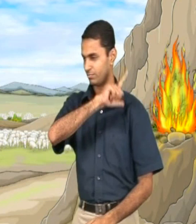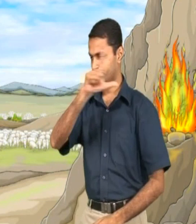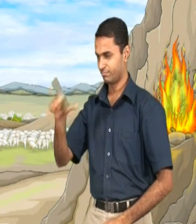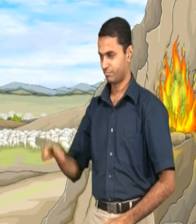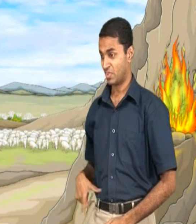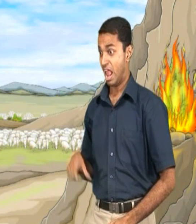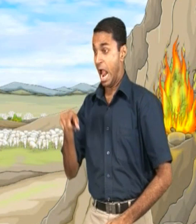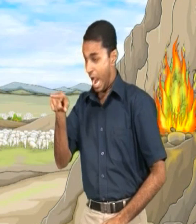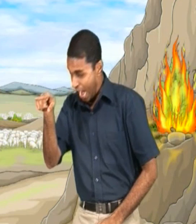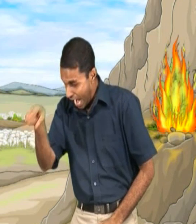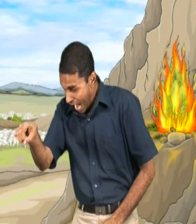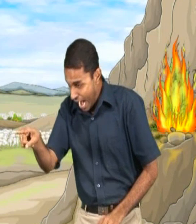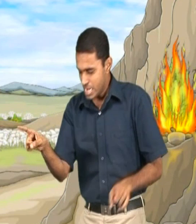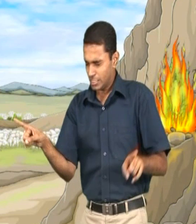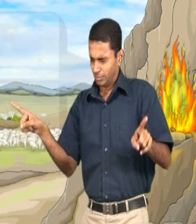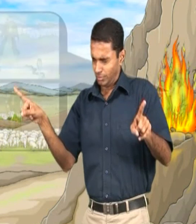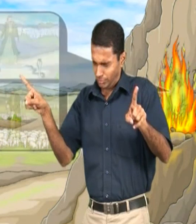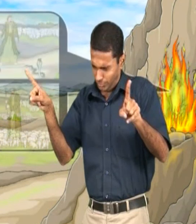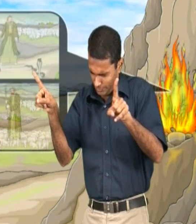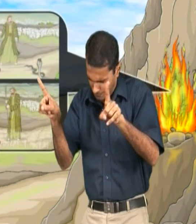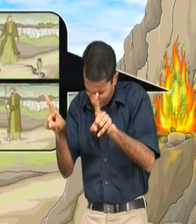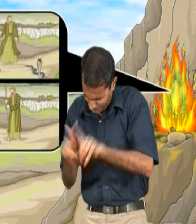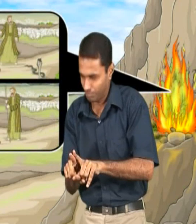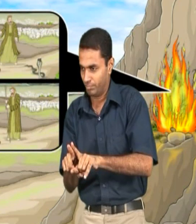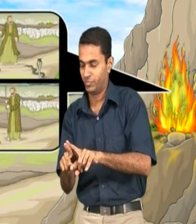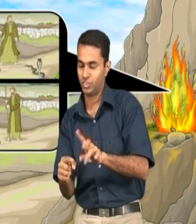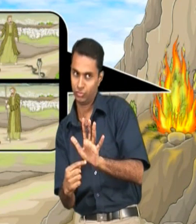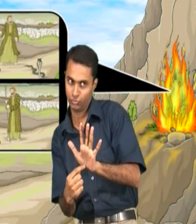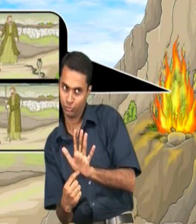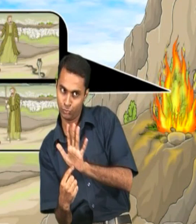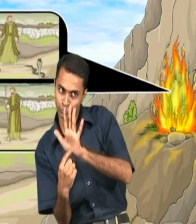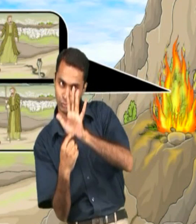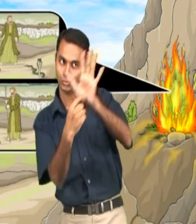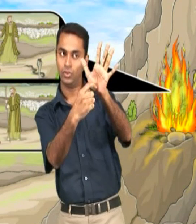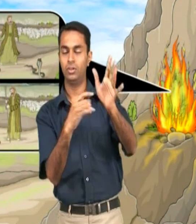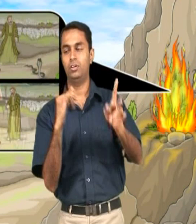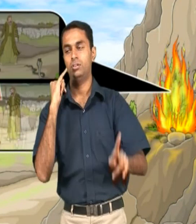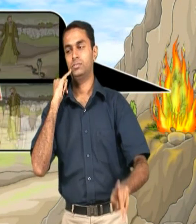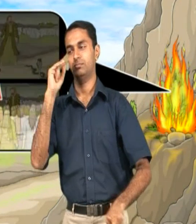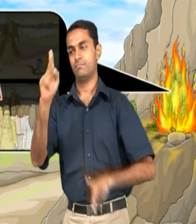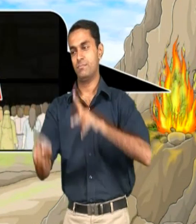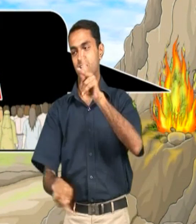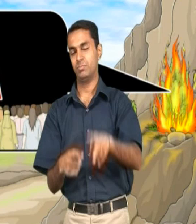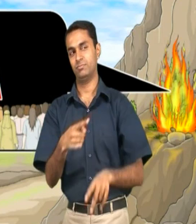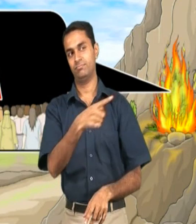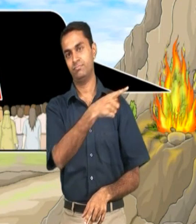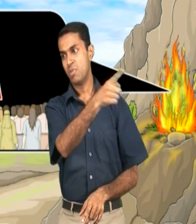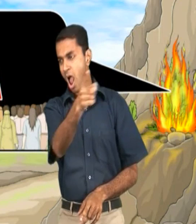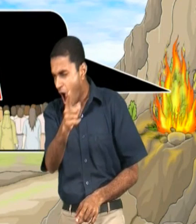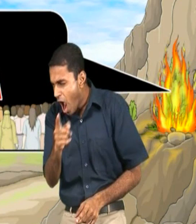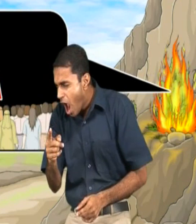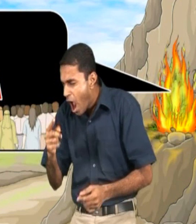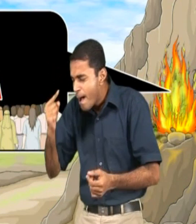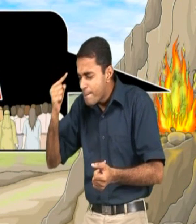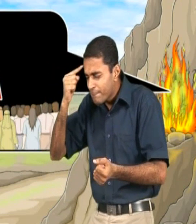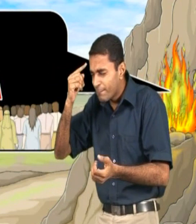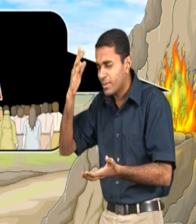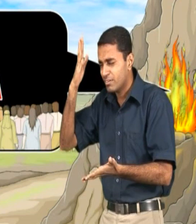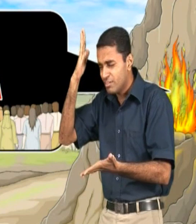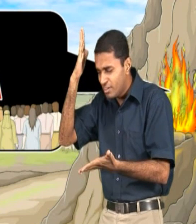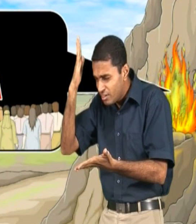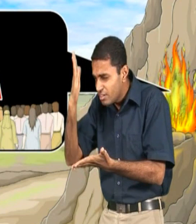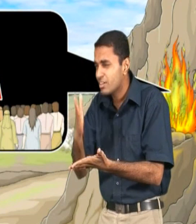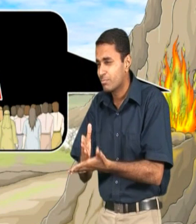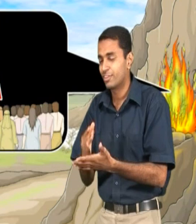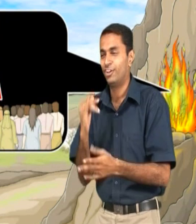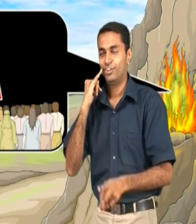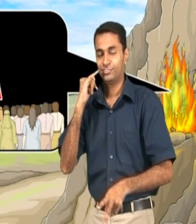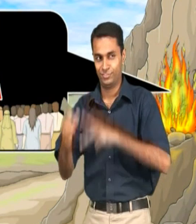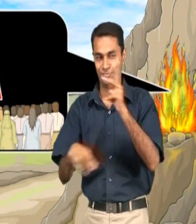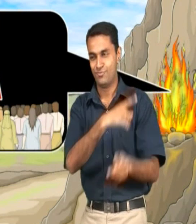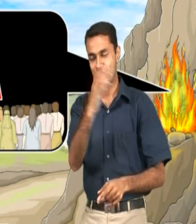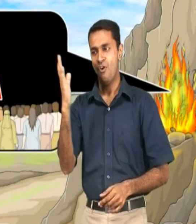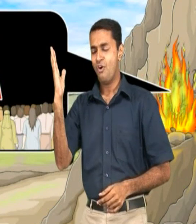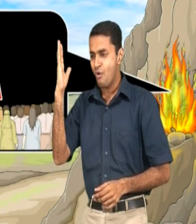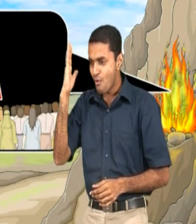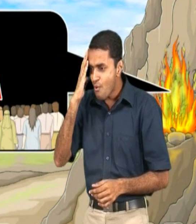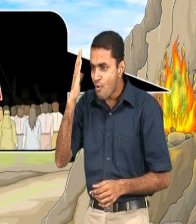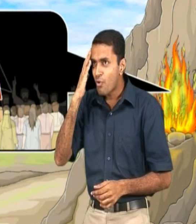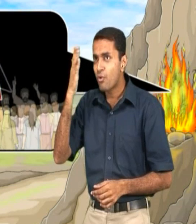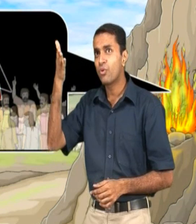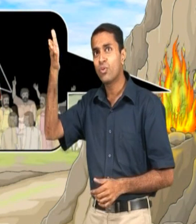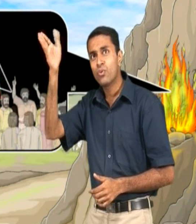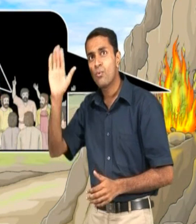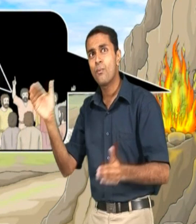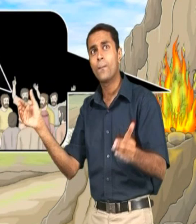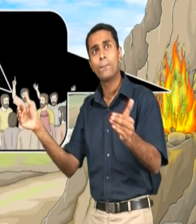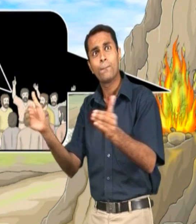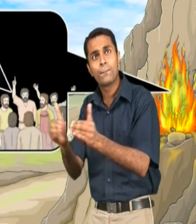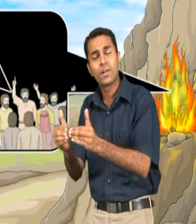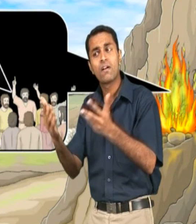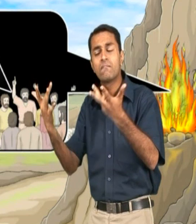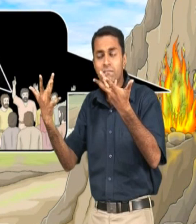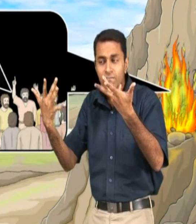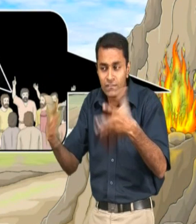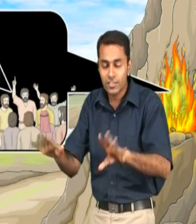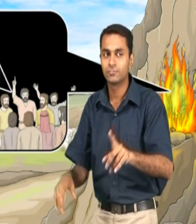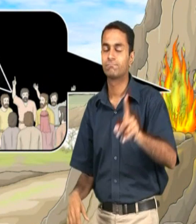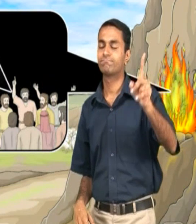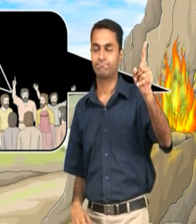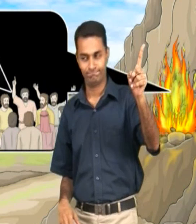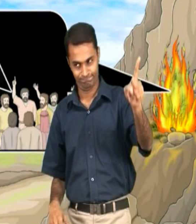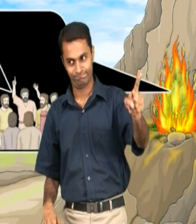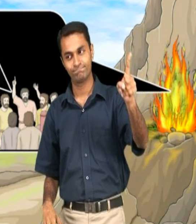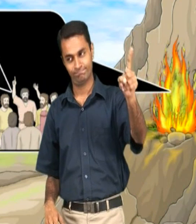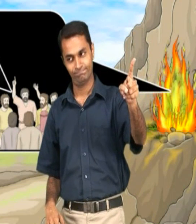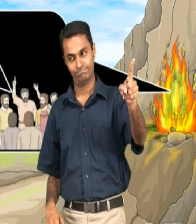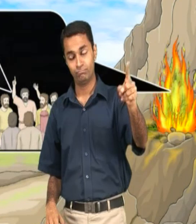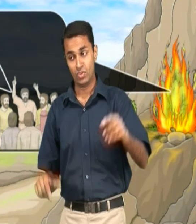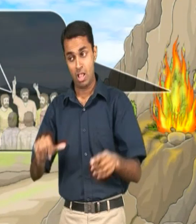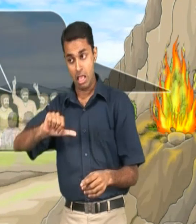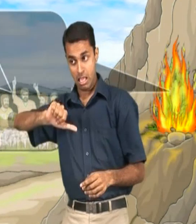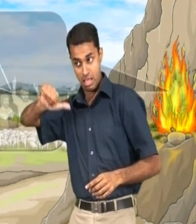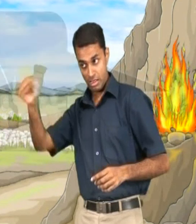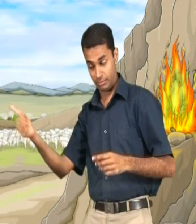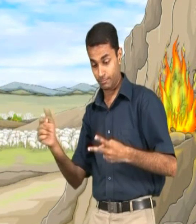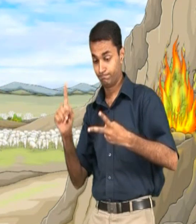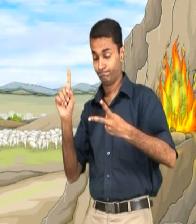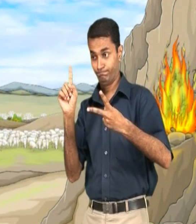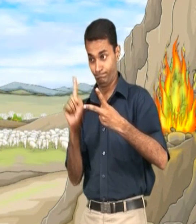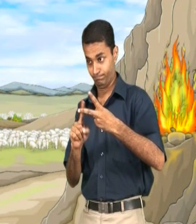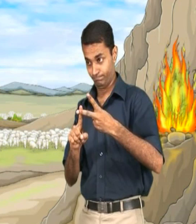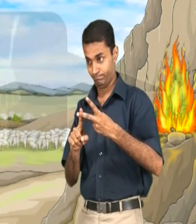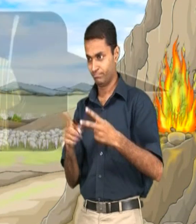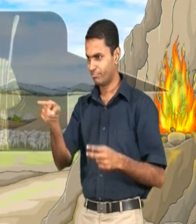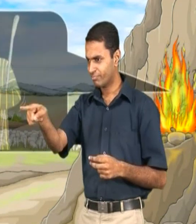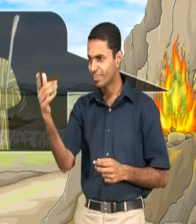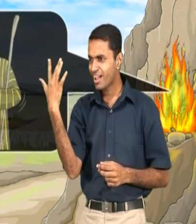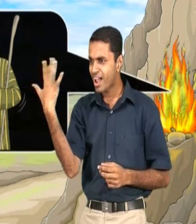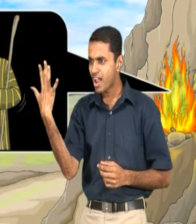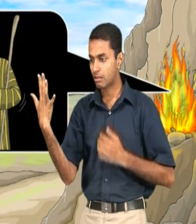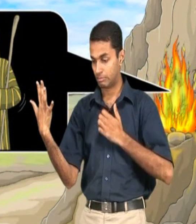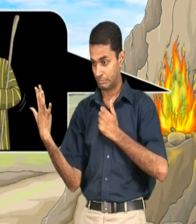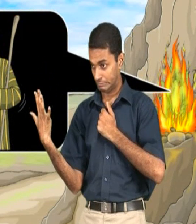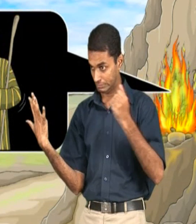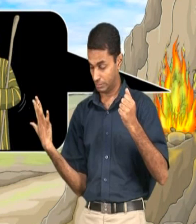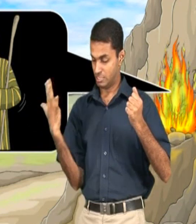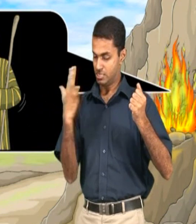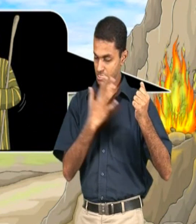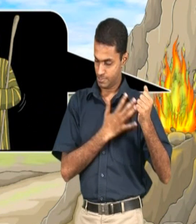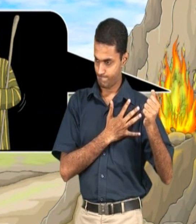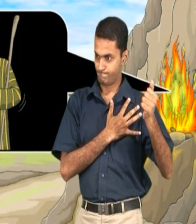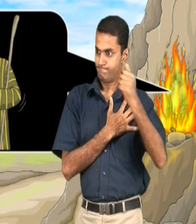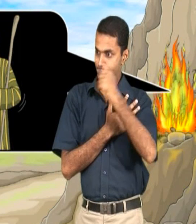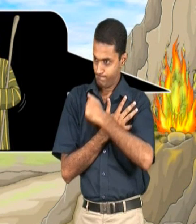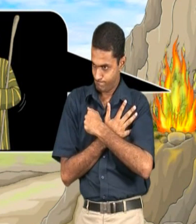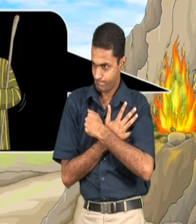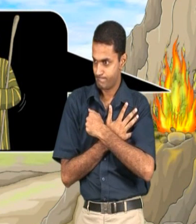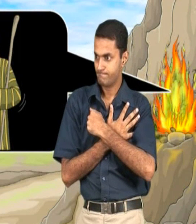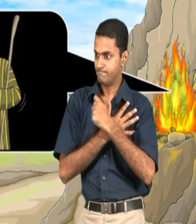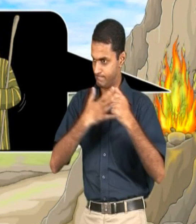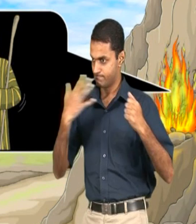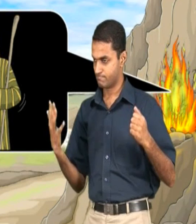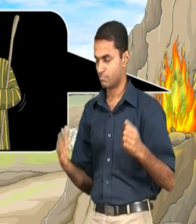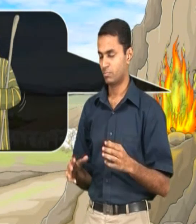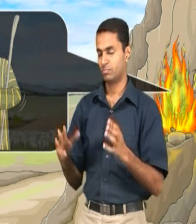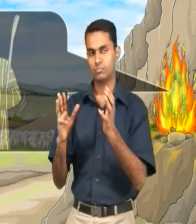“This is so that they may believe that the LORD, the God of their fathers—the God of Abraham, the God of Isaac, and the God of Jacob—has appeared to you.”